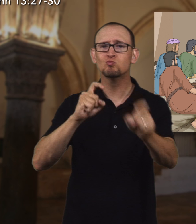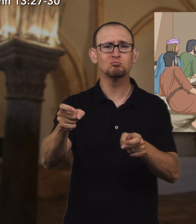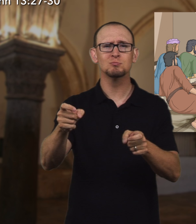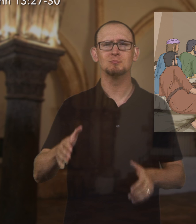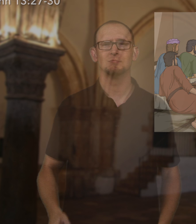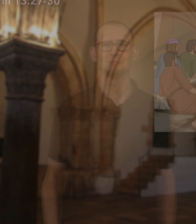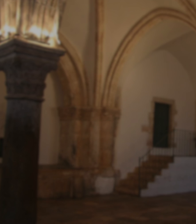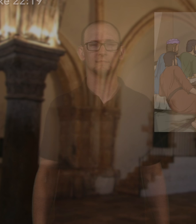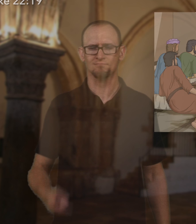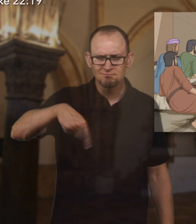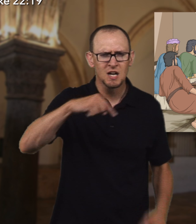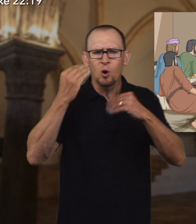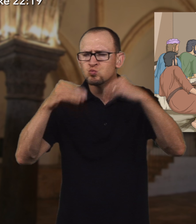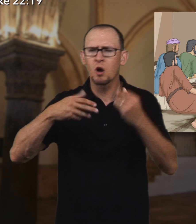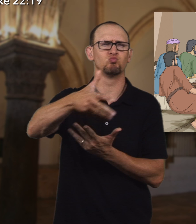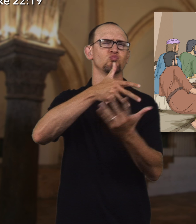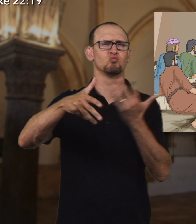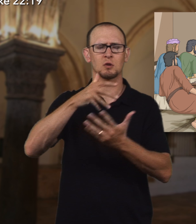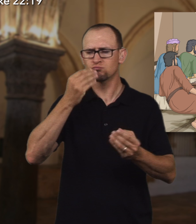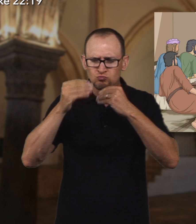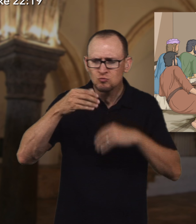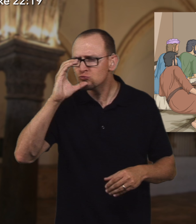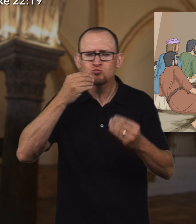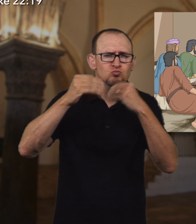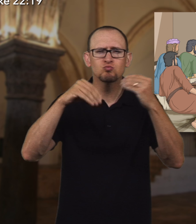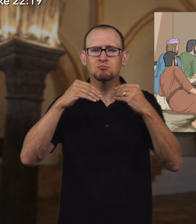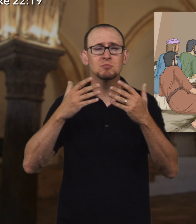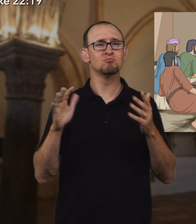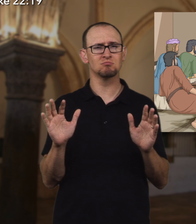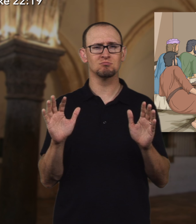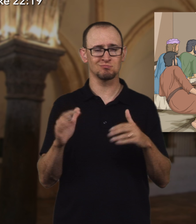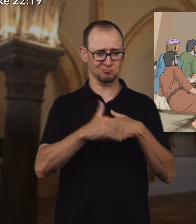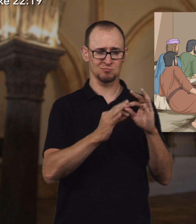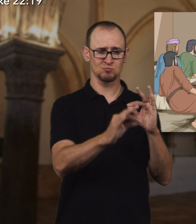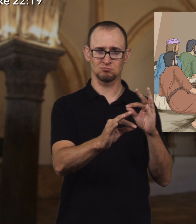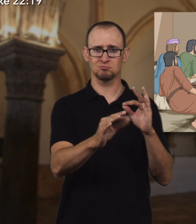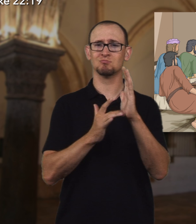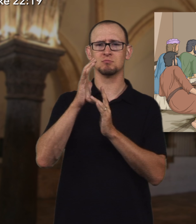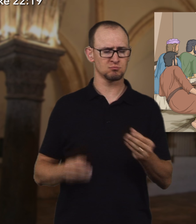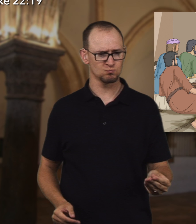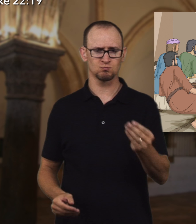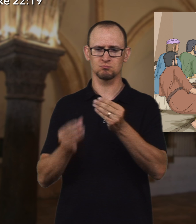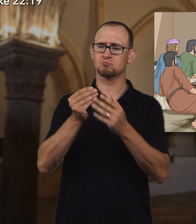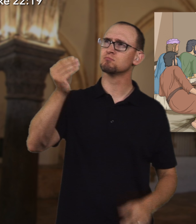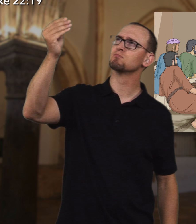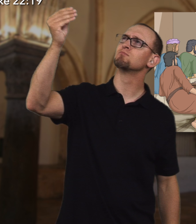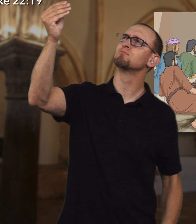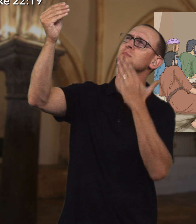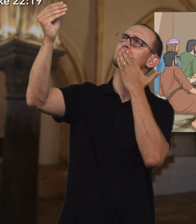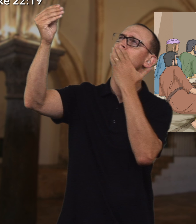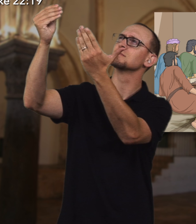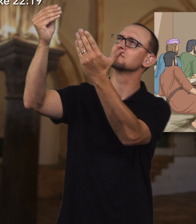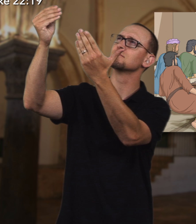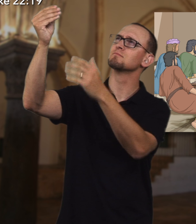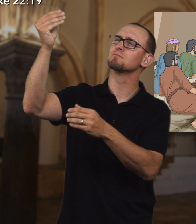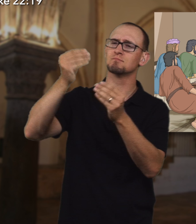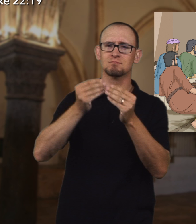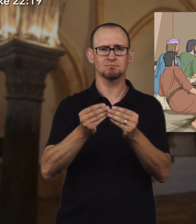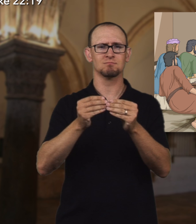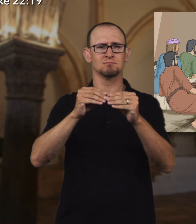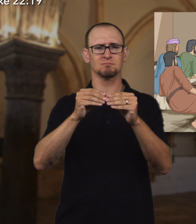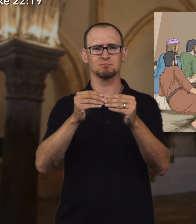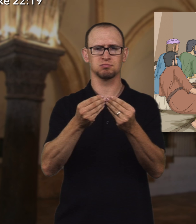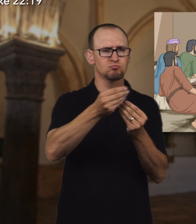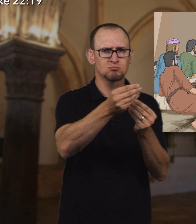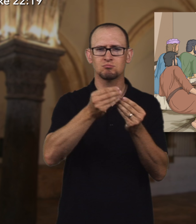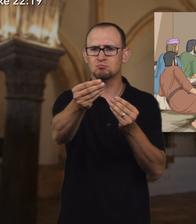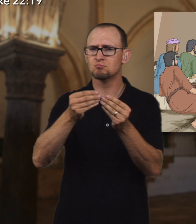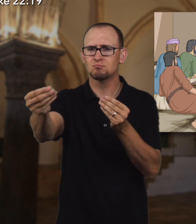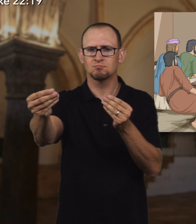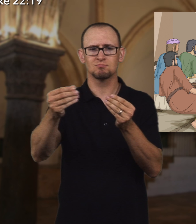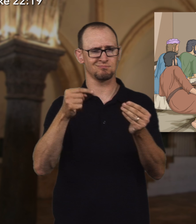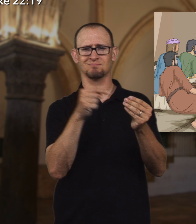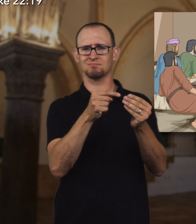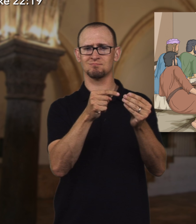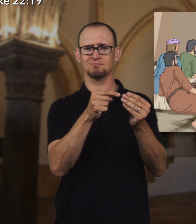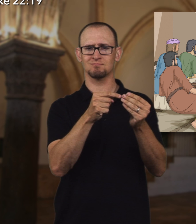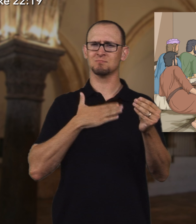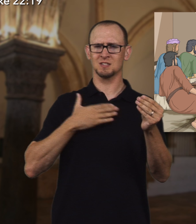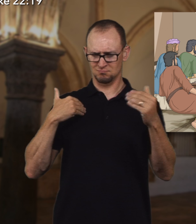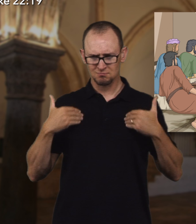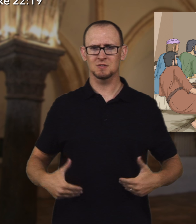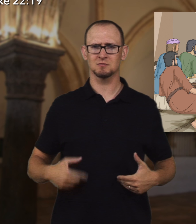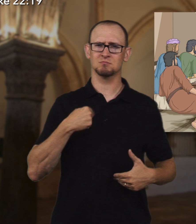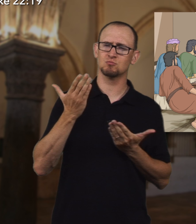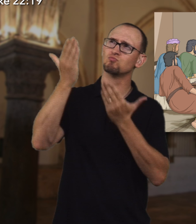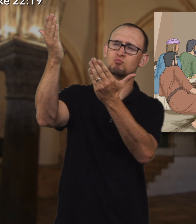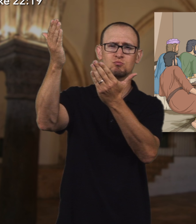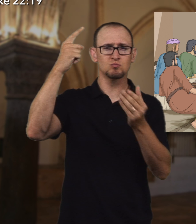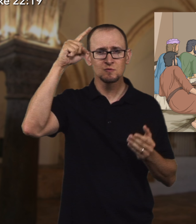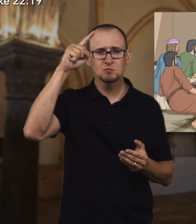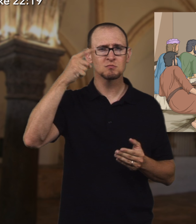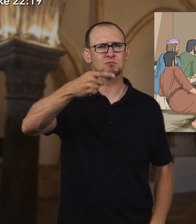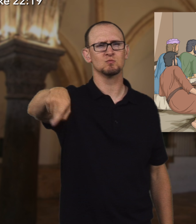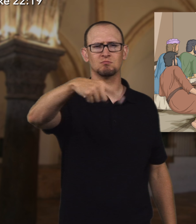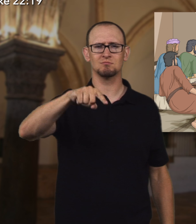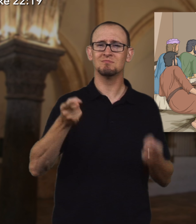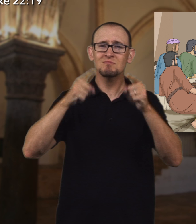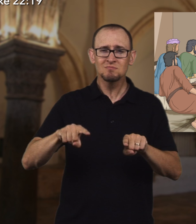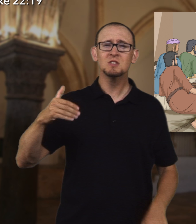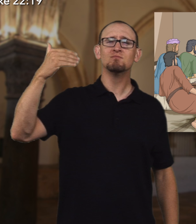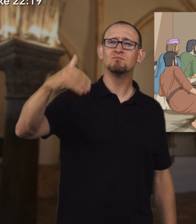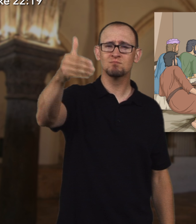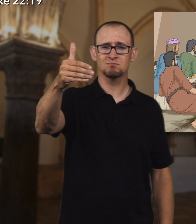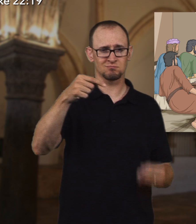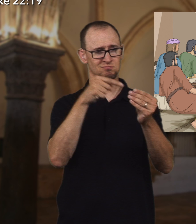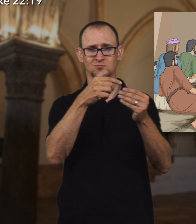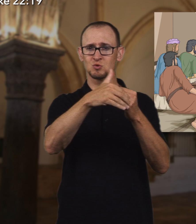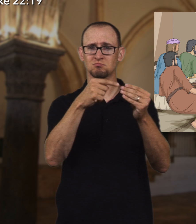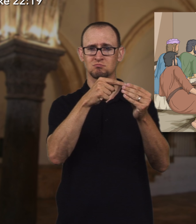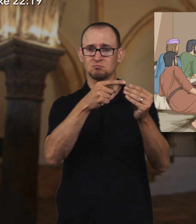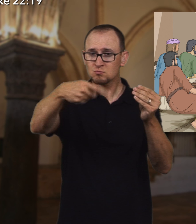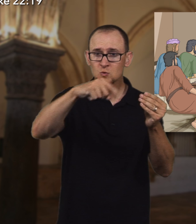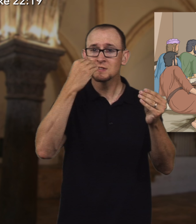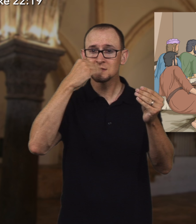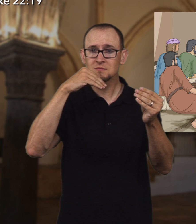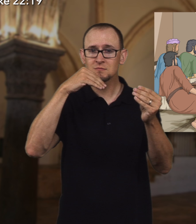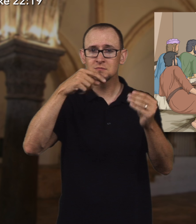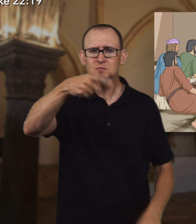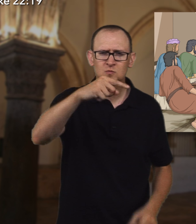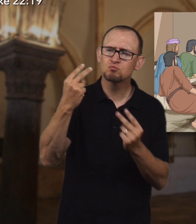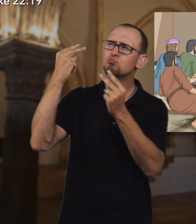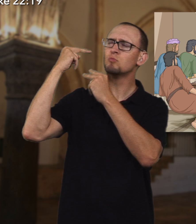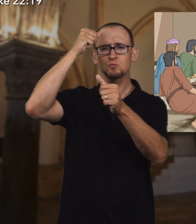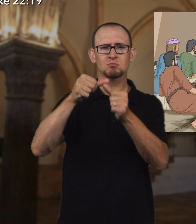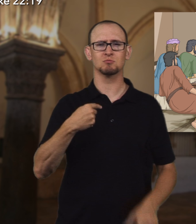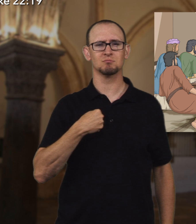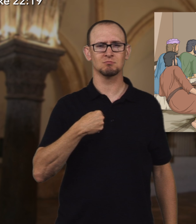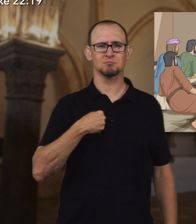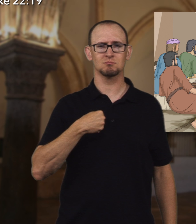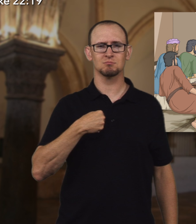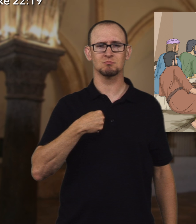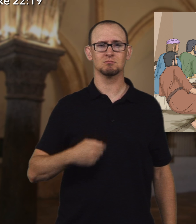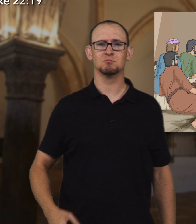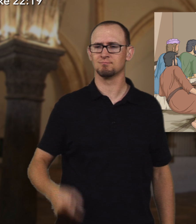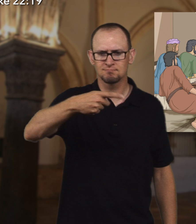And He took the bread, gave thanks and broke it, and gave it to them, saying, “This is My body, given for you;